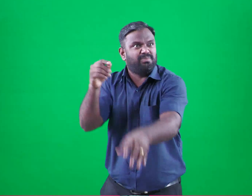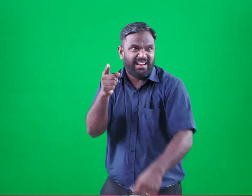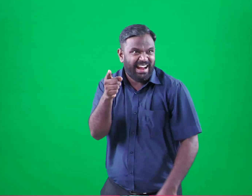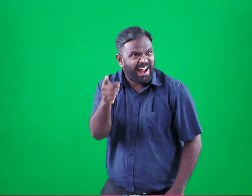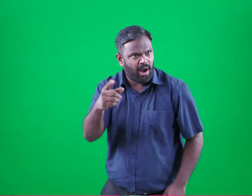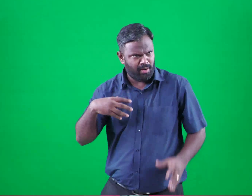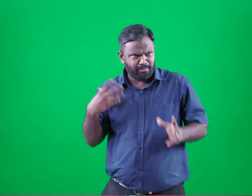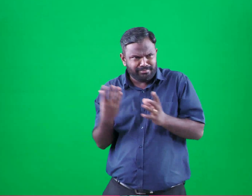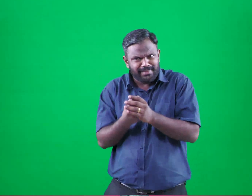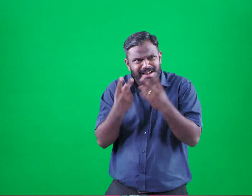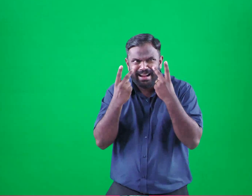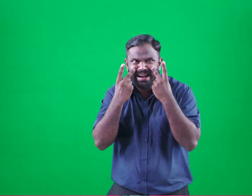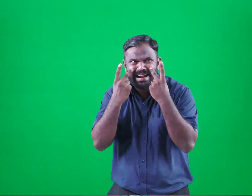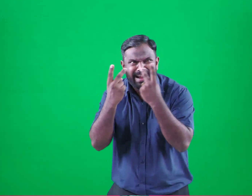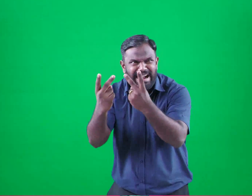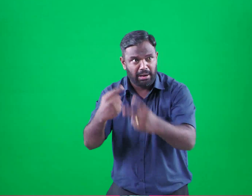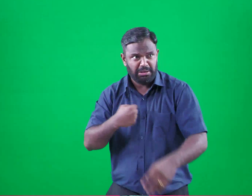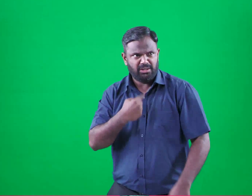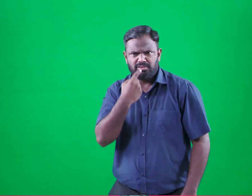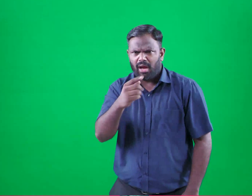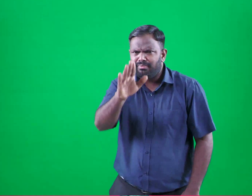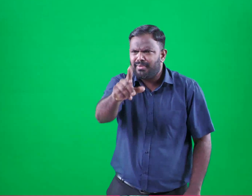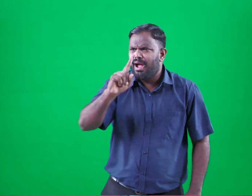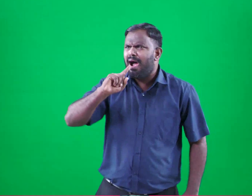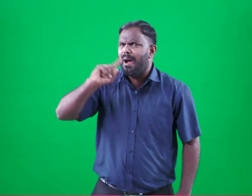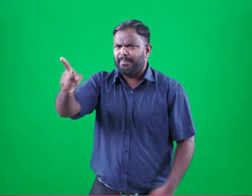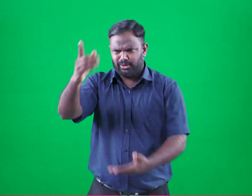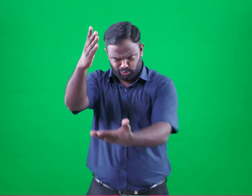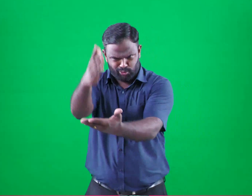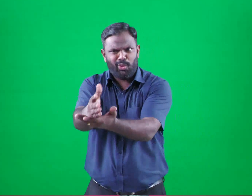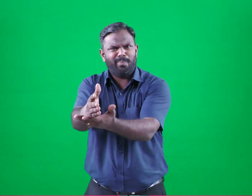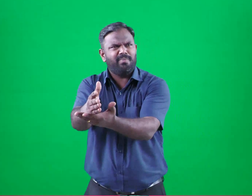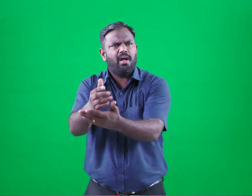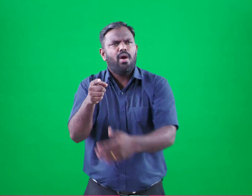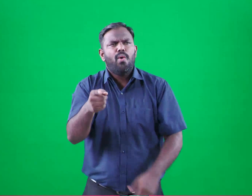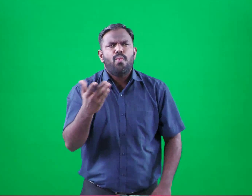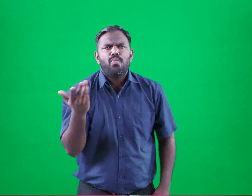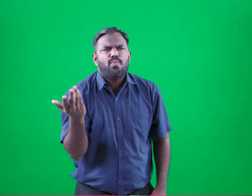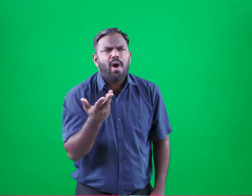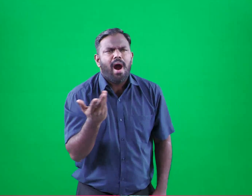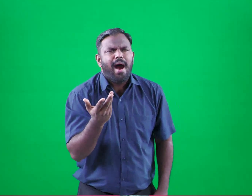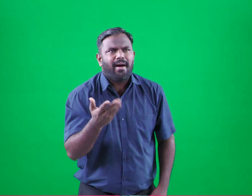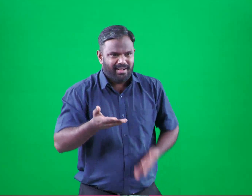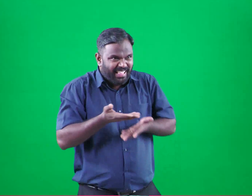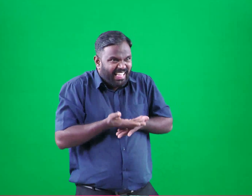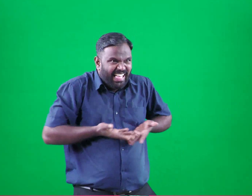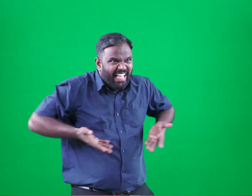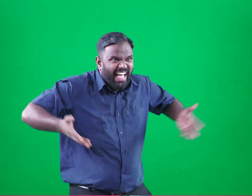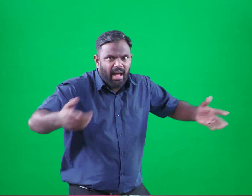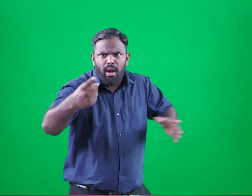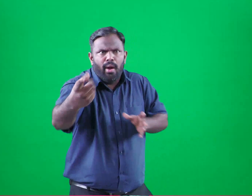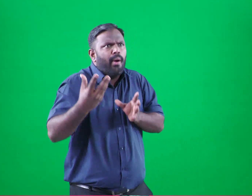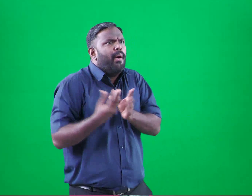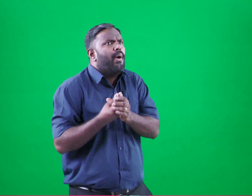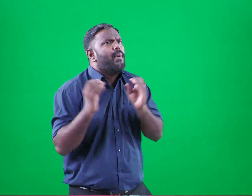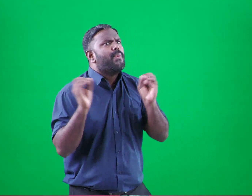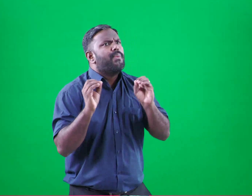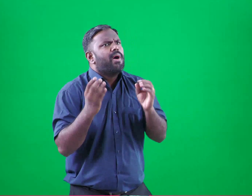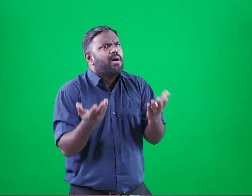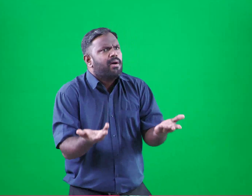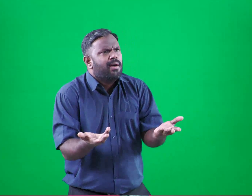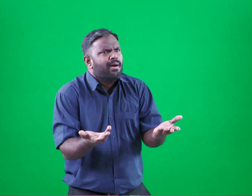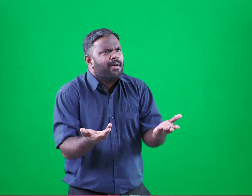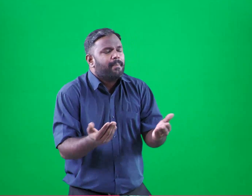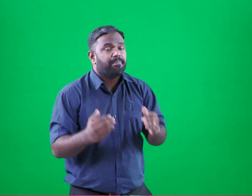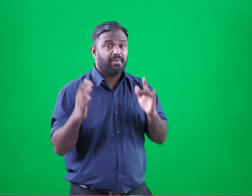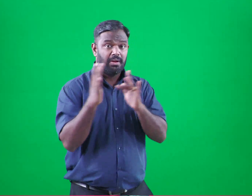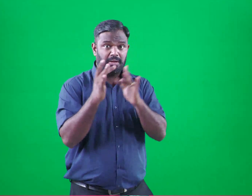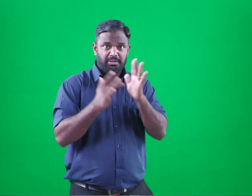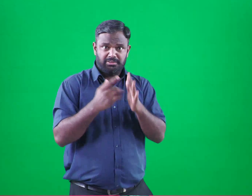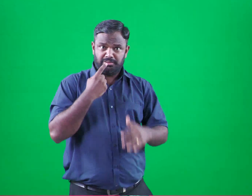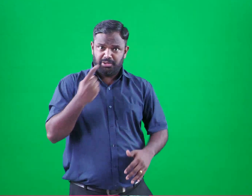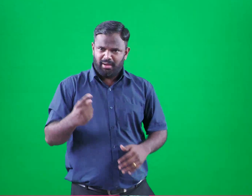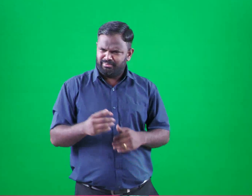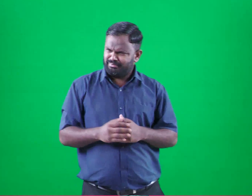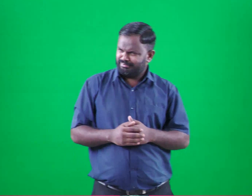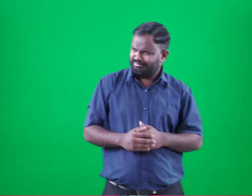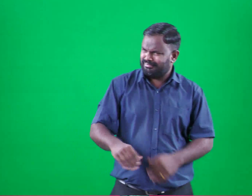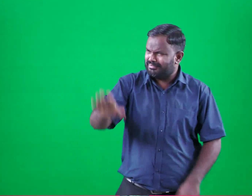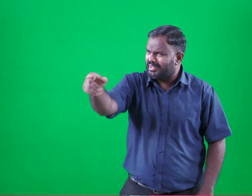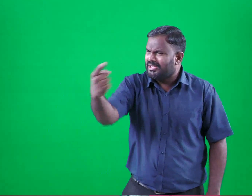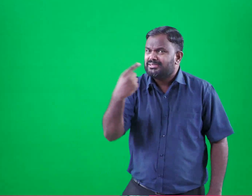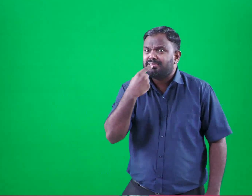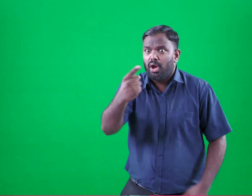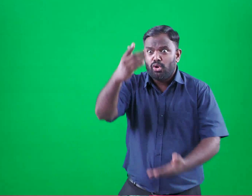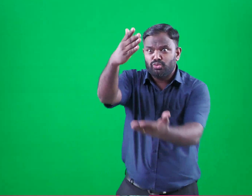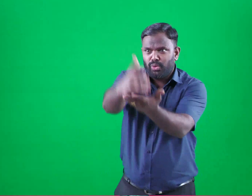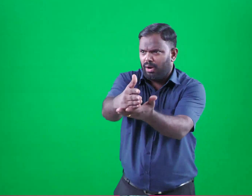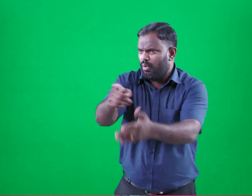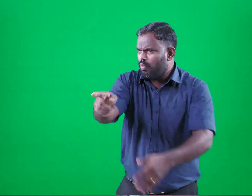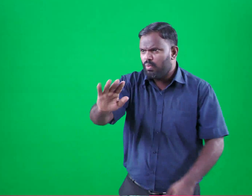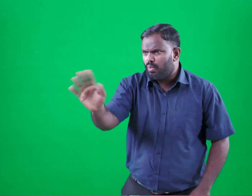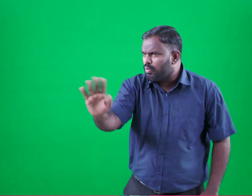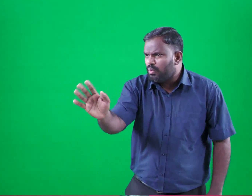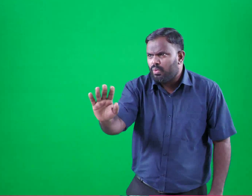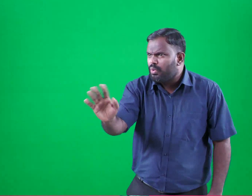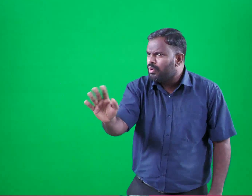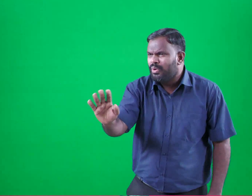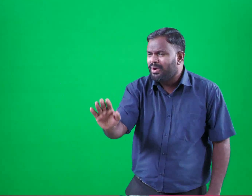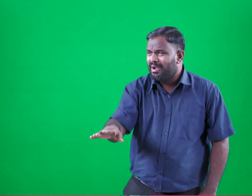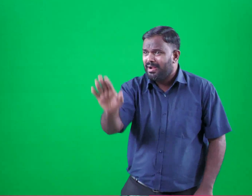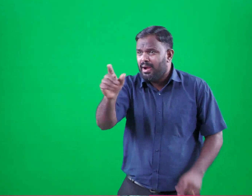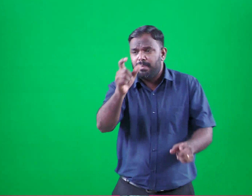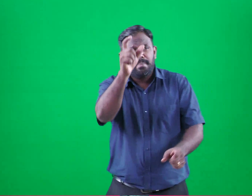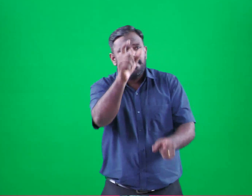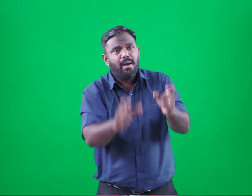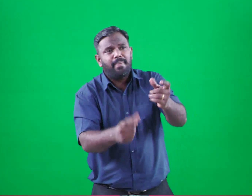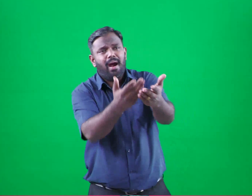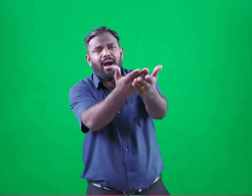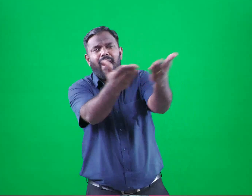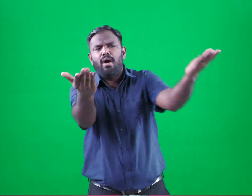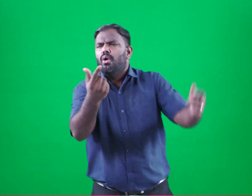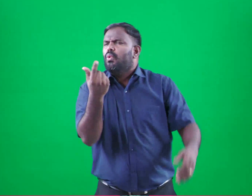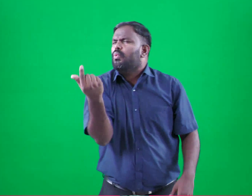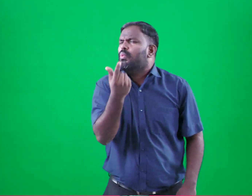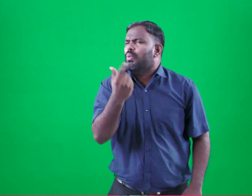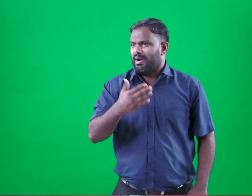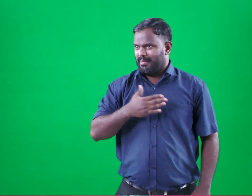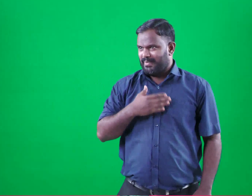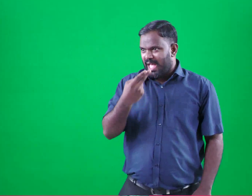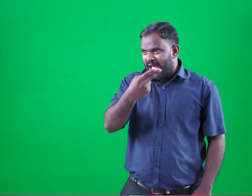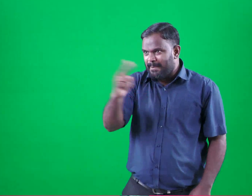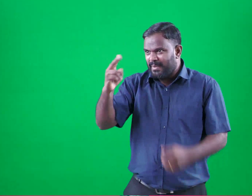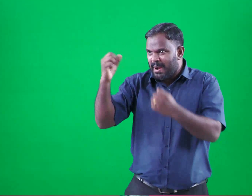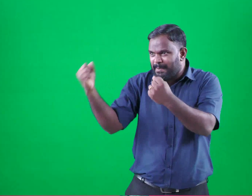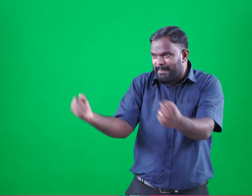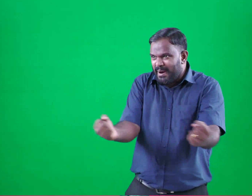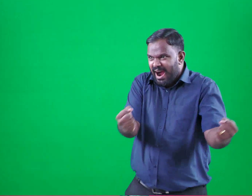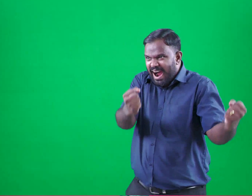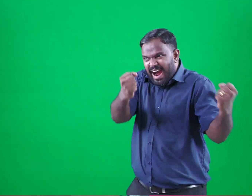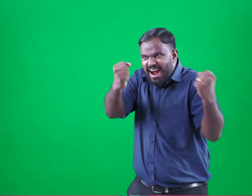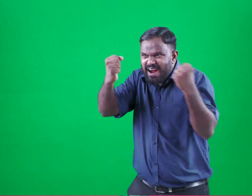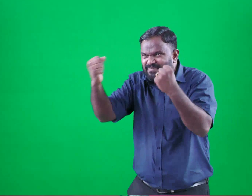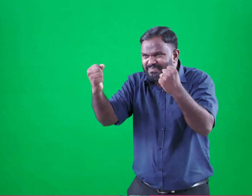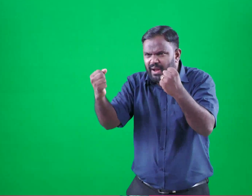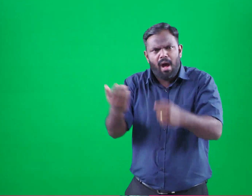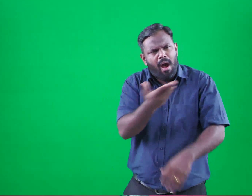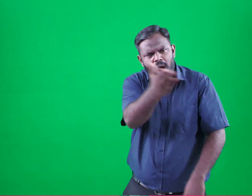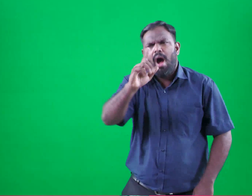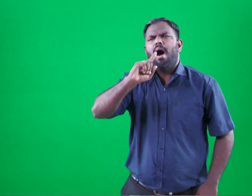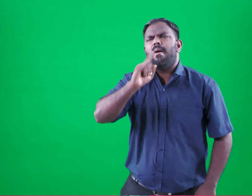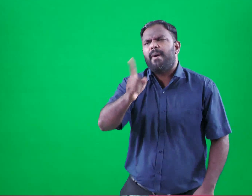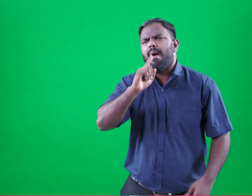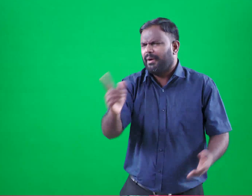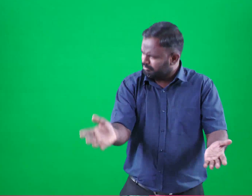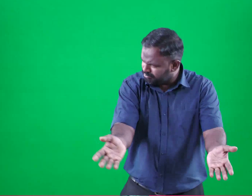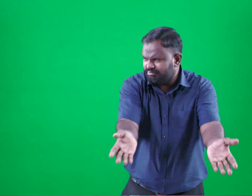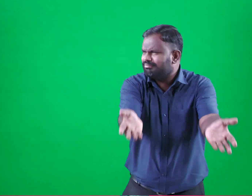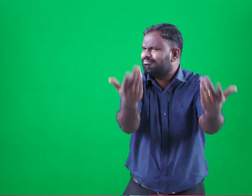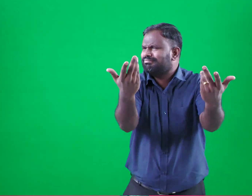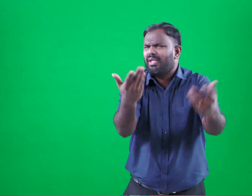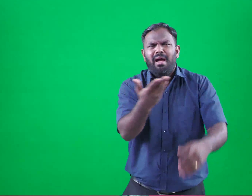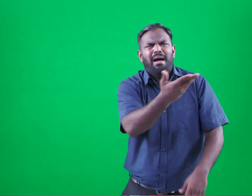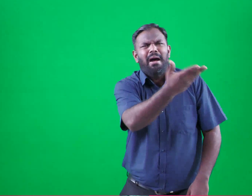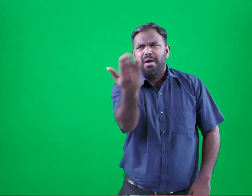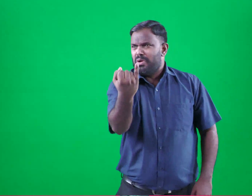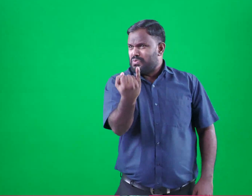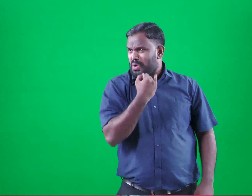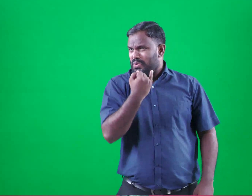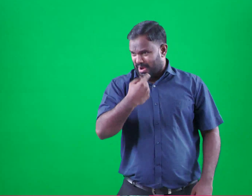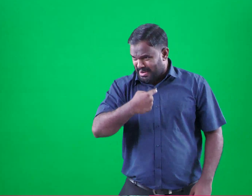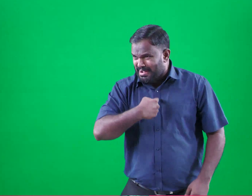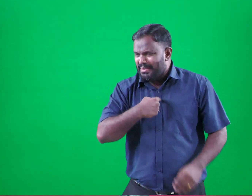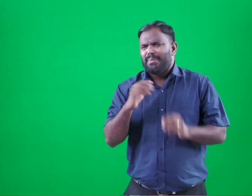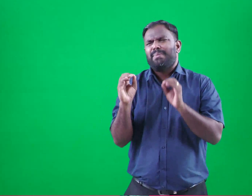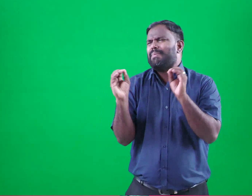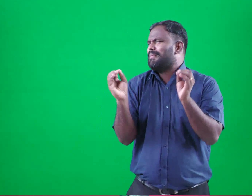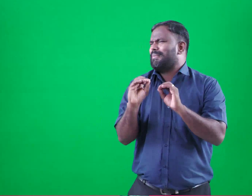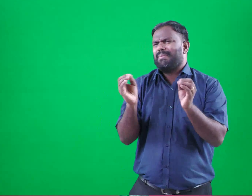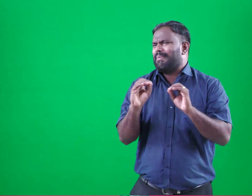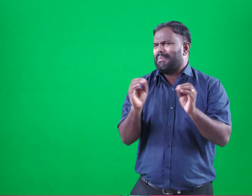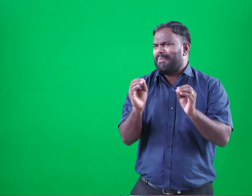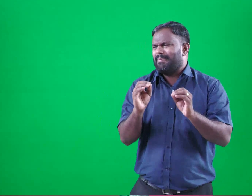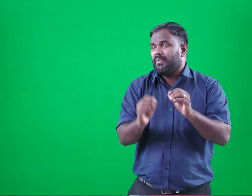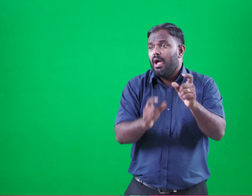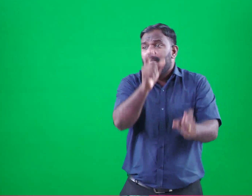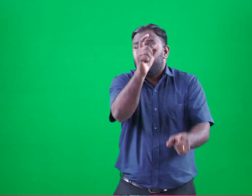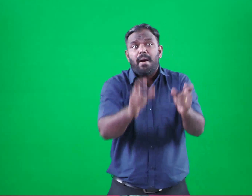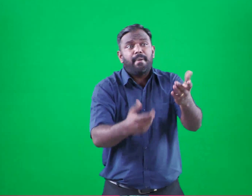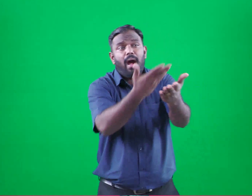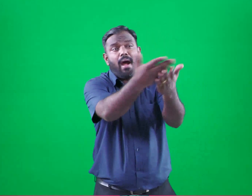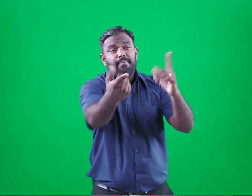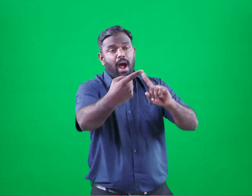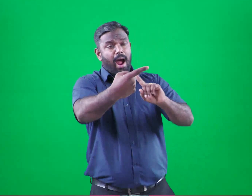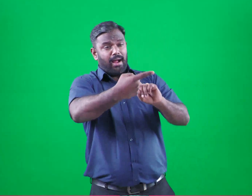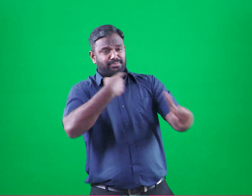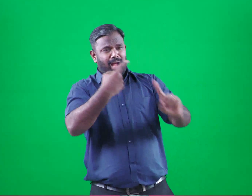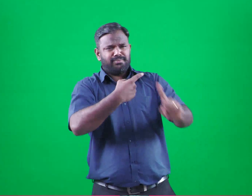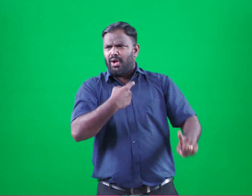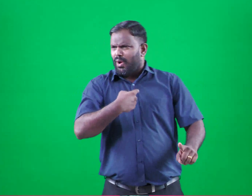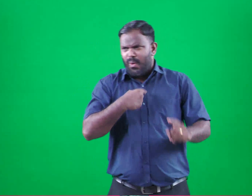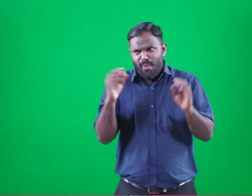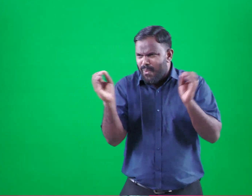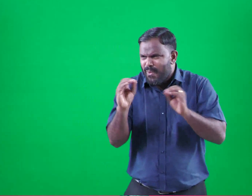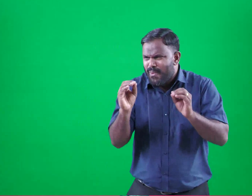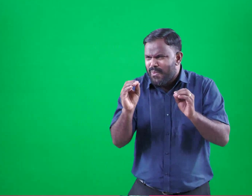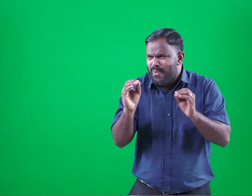"Do not stop him," Jesus replied. " For no one who performs a miracle in My name can turn around and speak evil of Me.